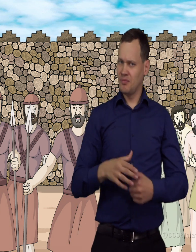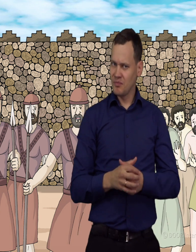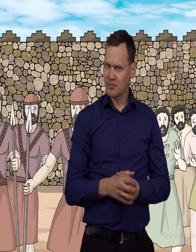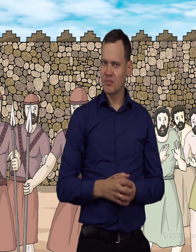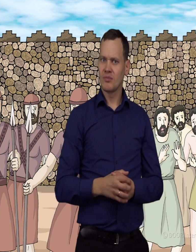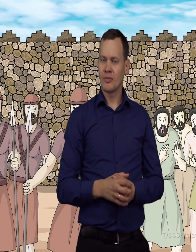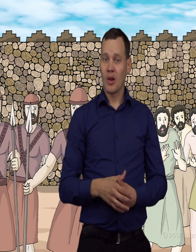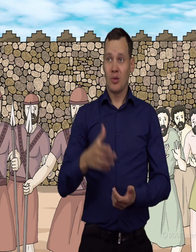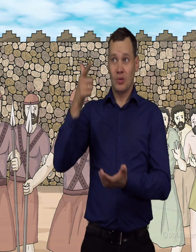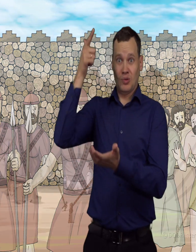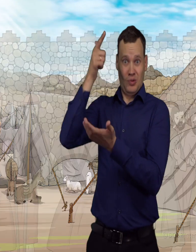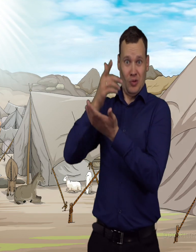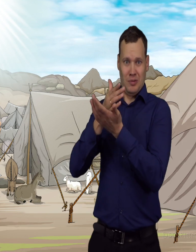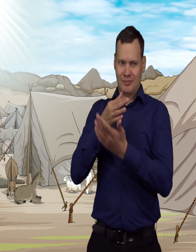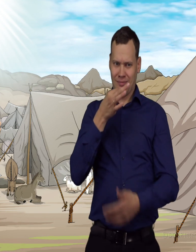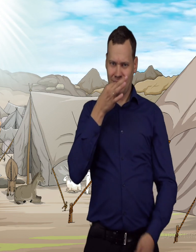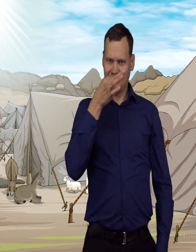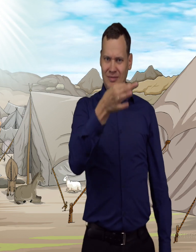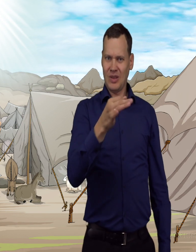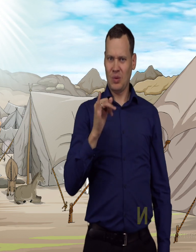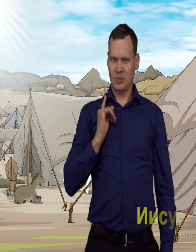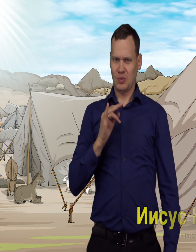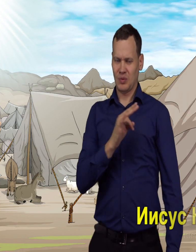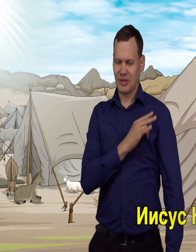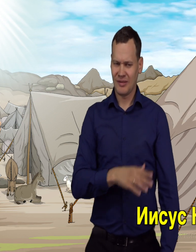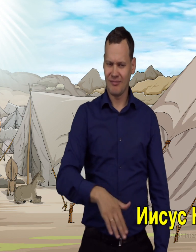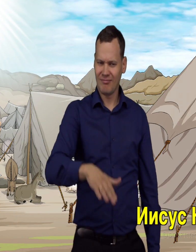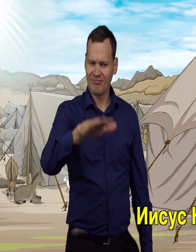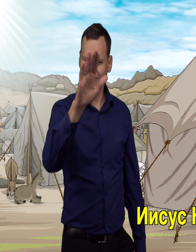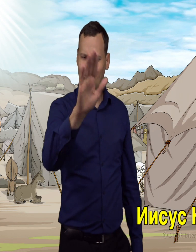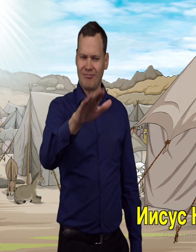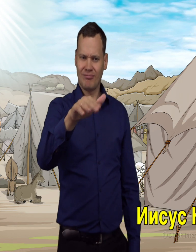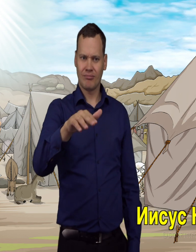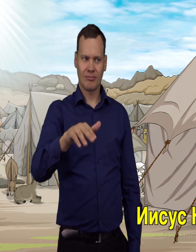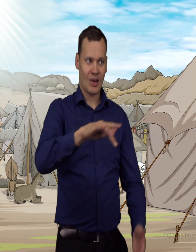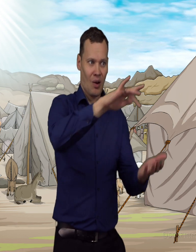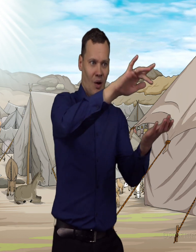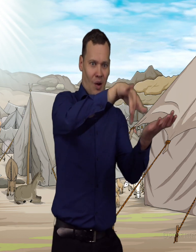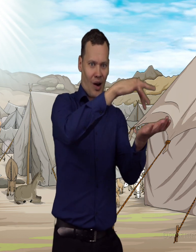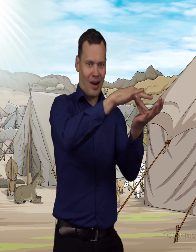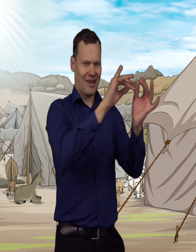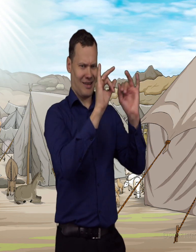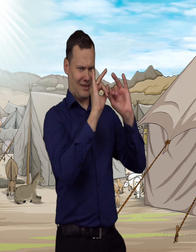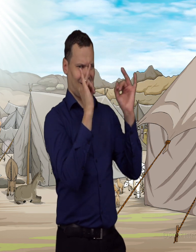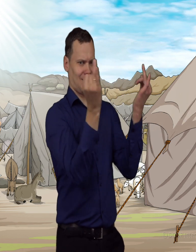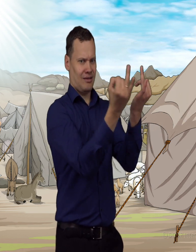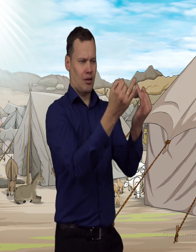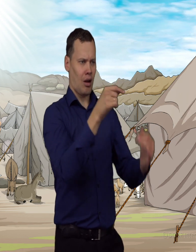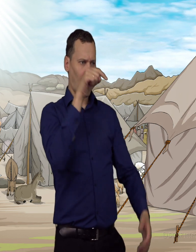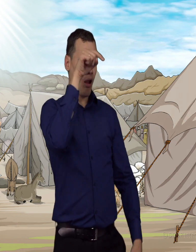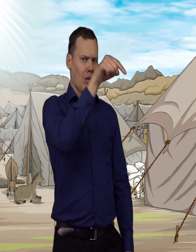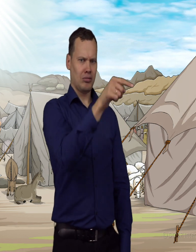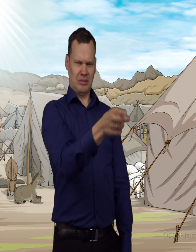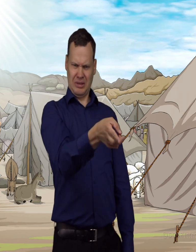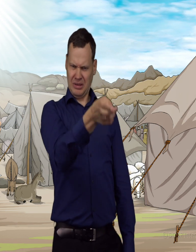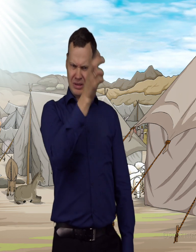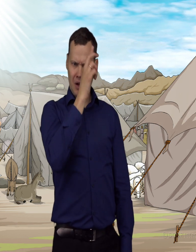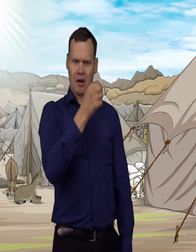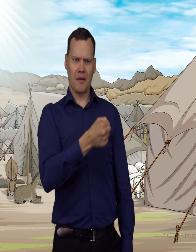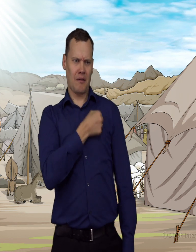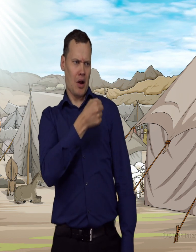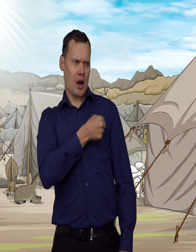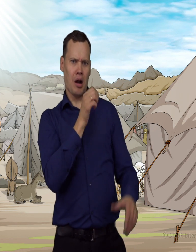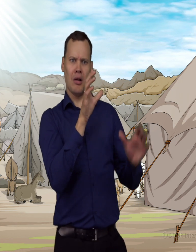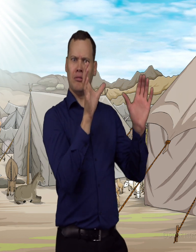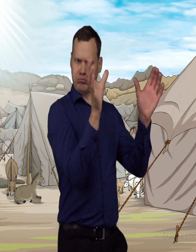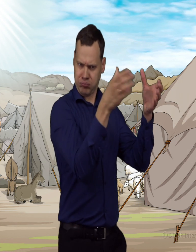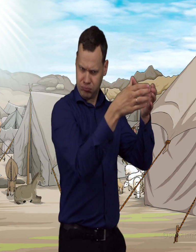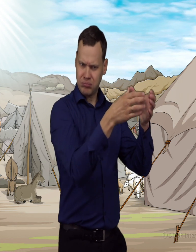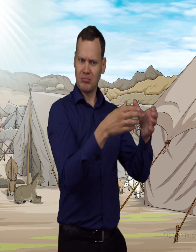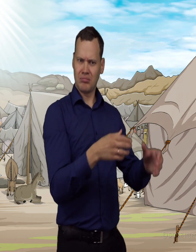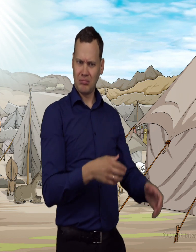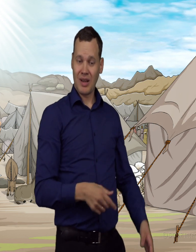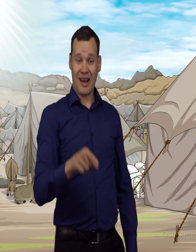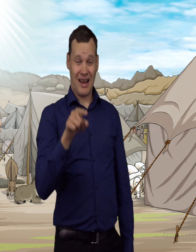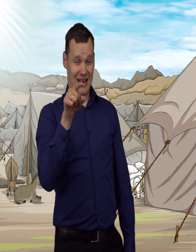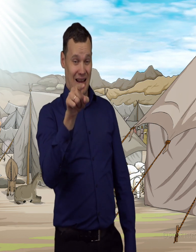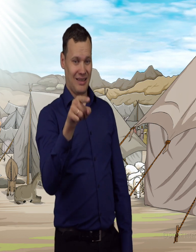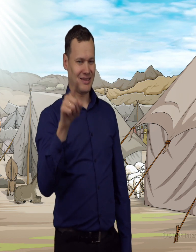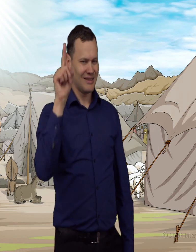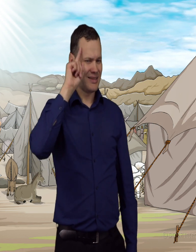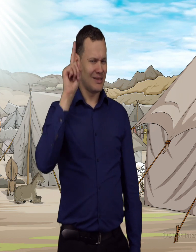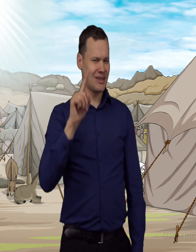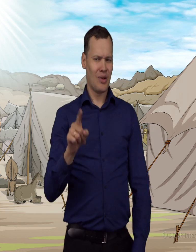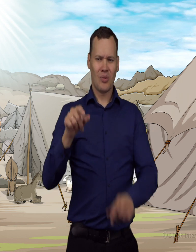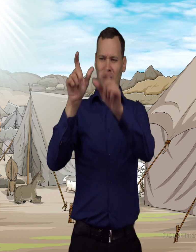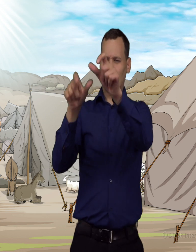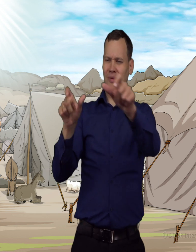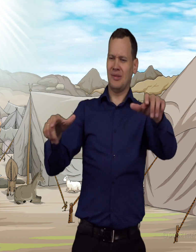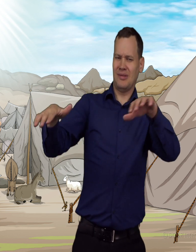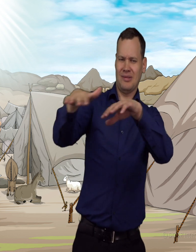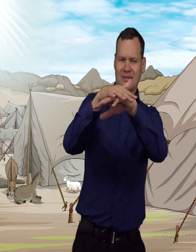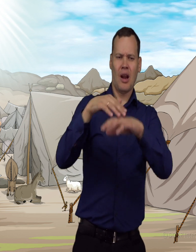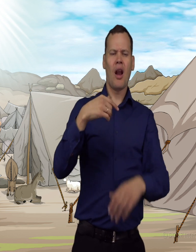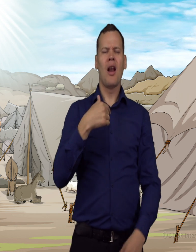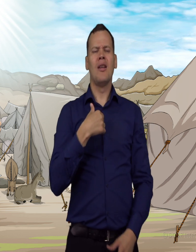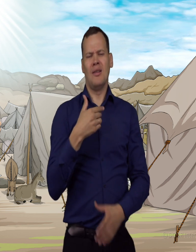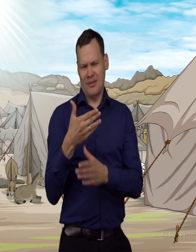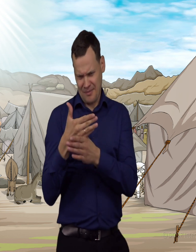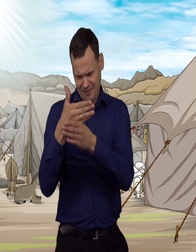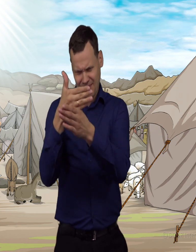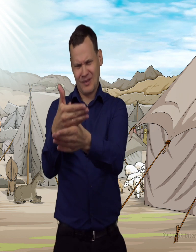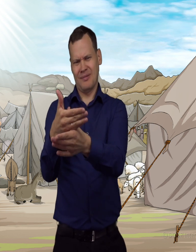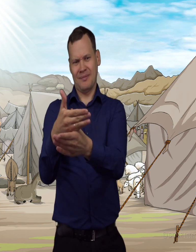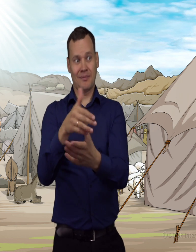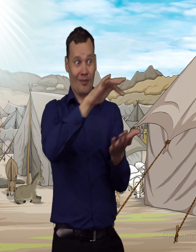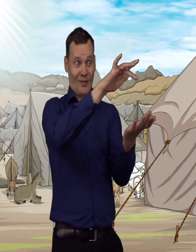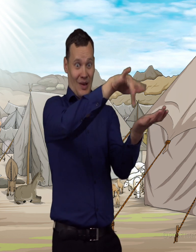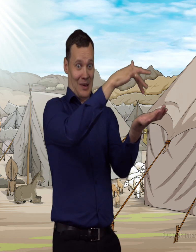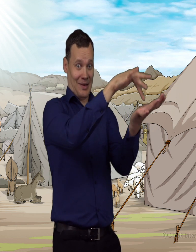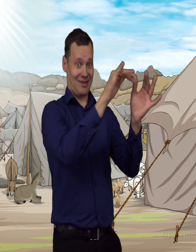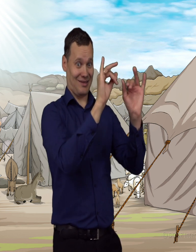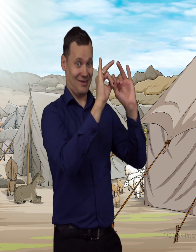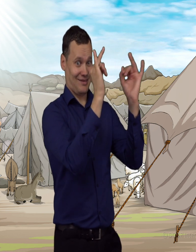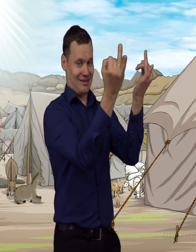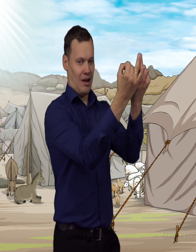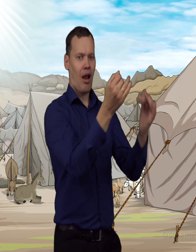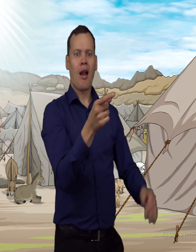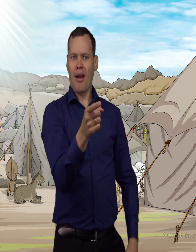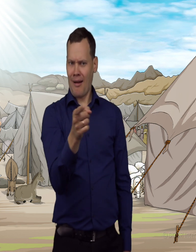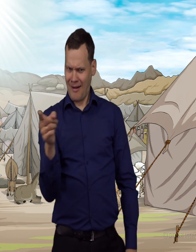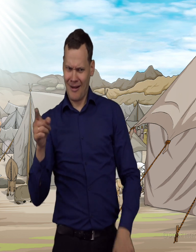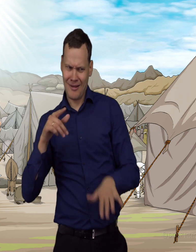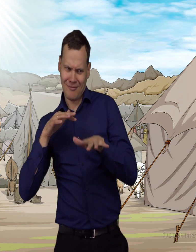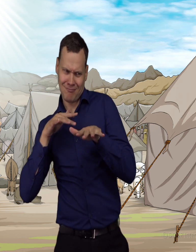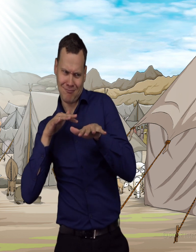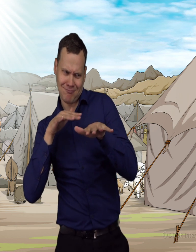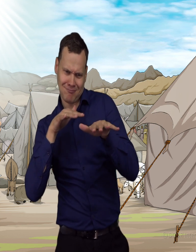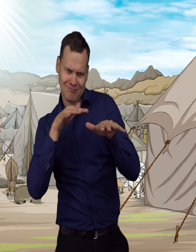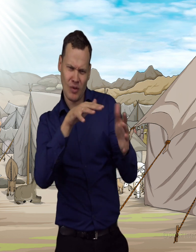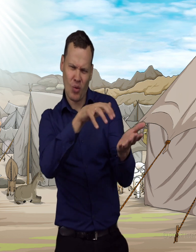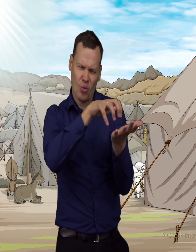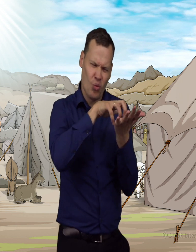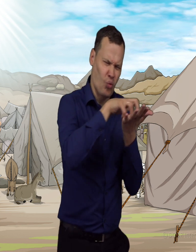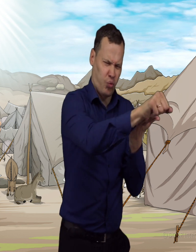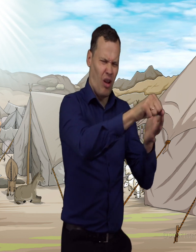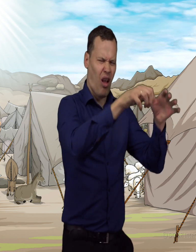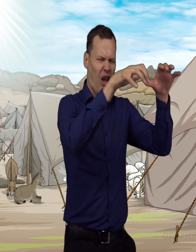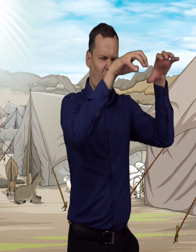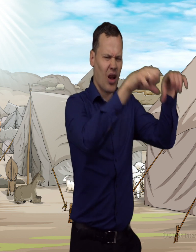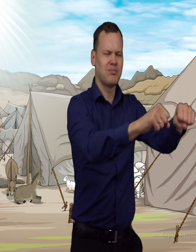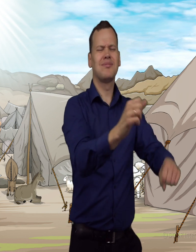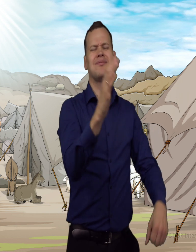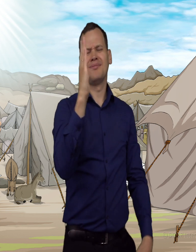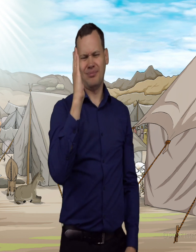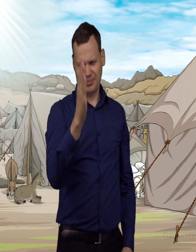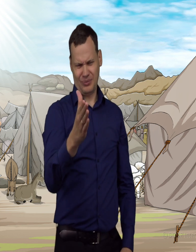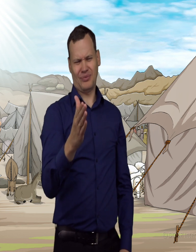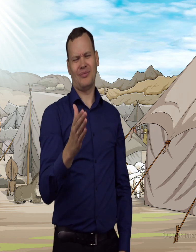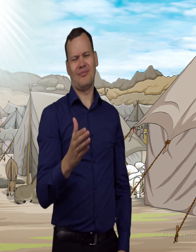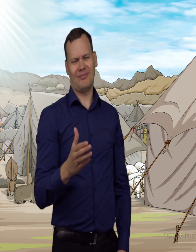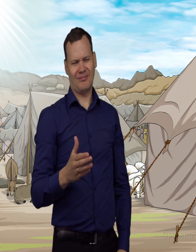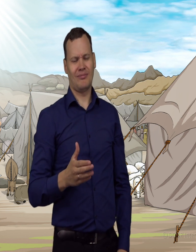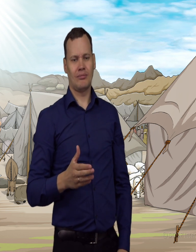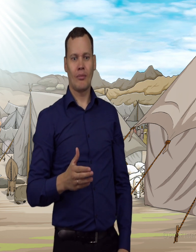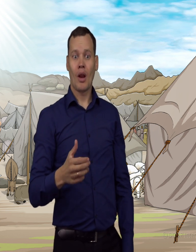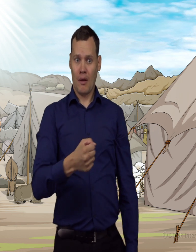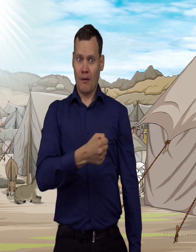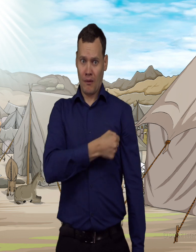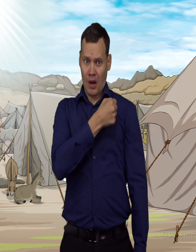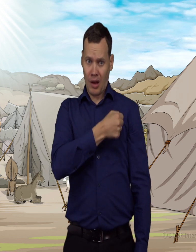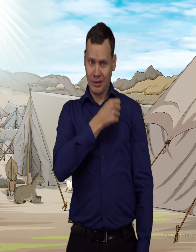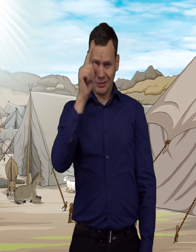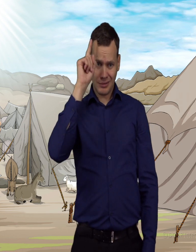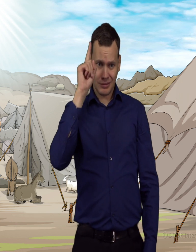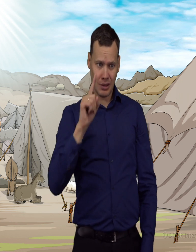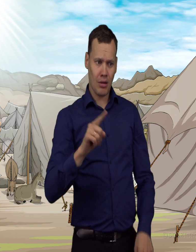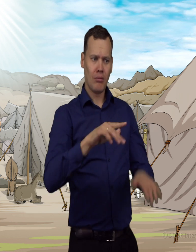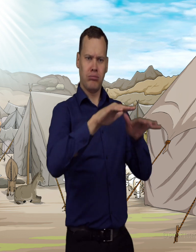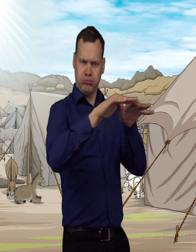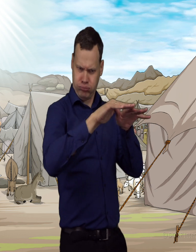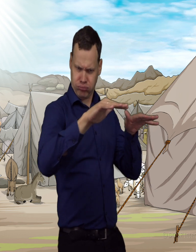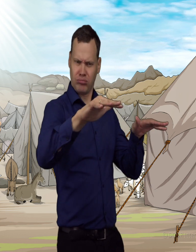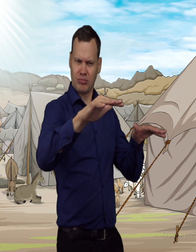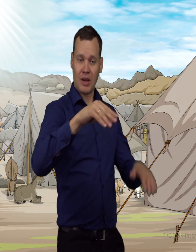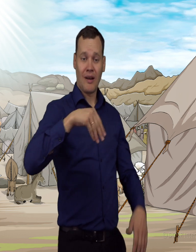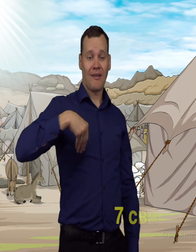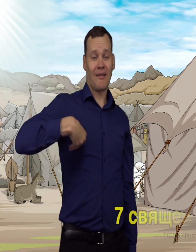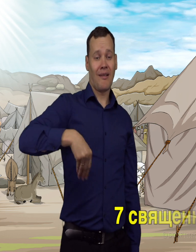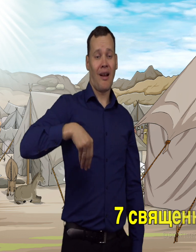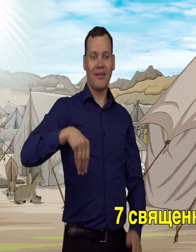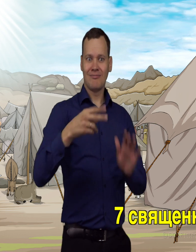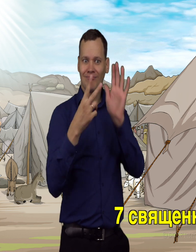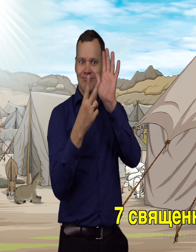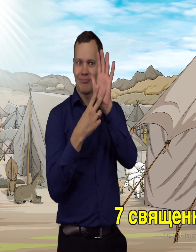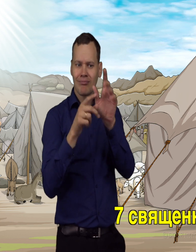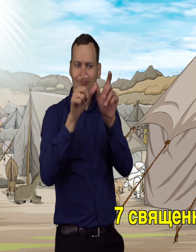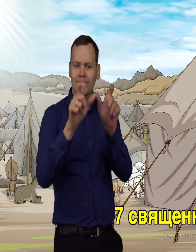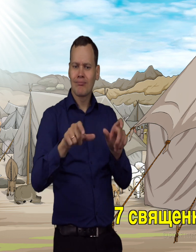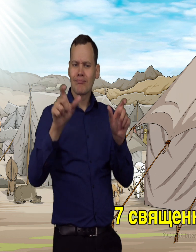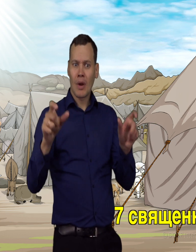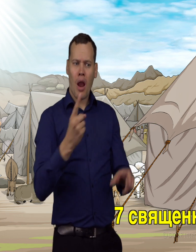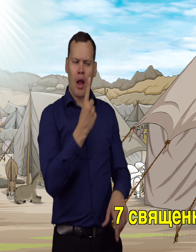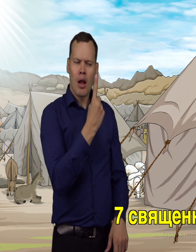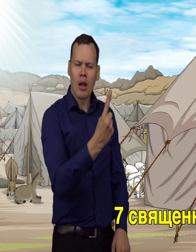And the LORD said to Joshua, “Behold, I have delivered Jericho into your hand, along with its king and its mighty men of valor. March around the city with all the men of war, circling the city one time. Do this for six days.